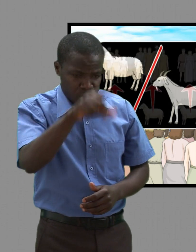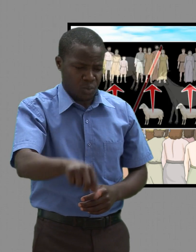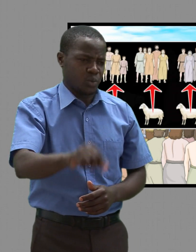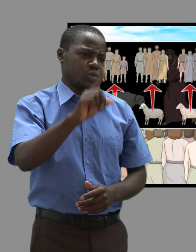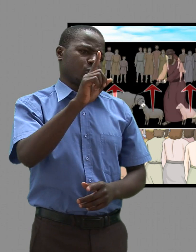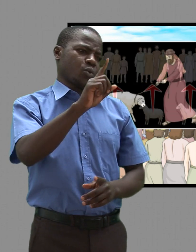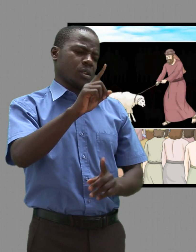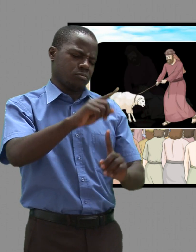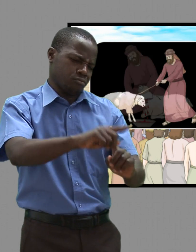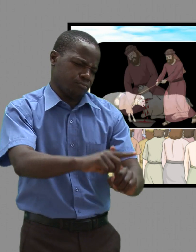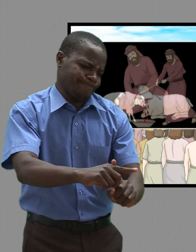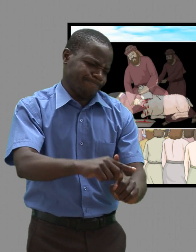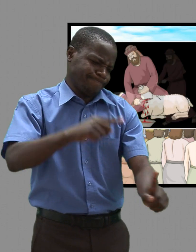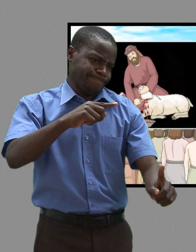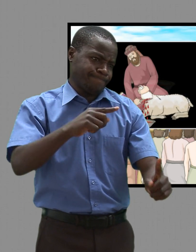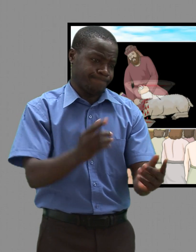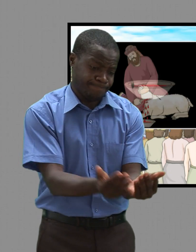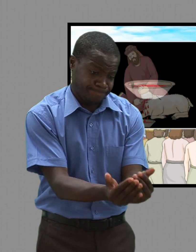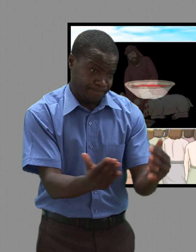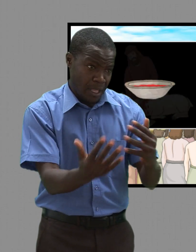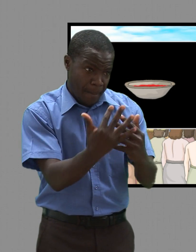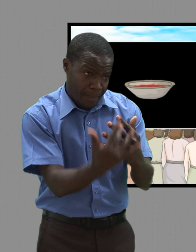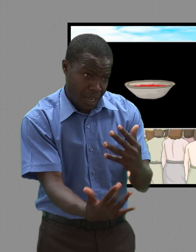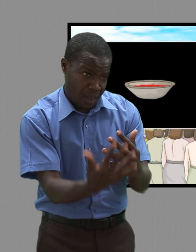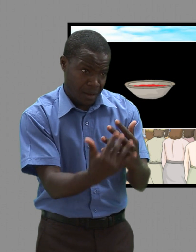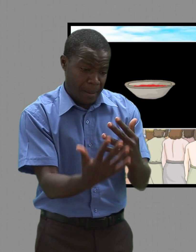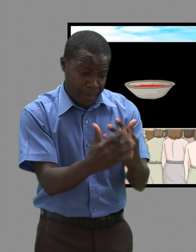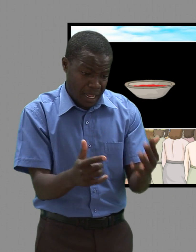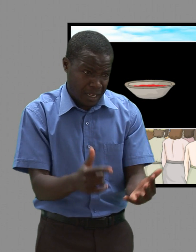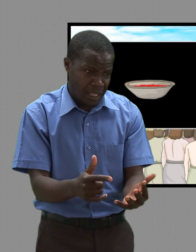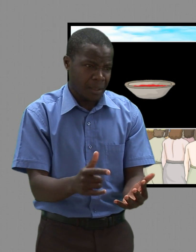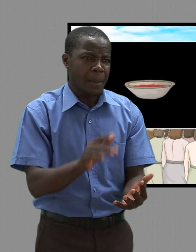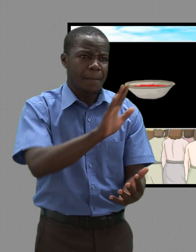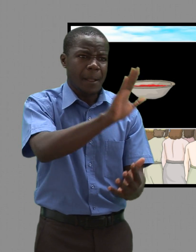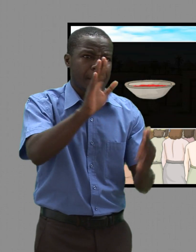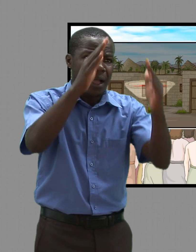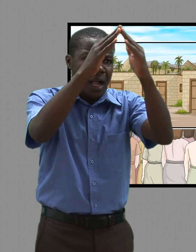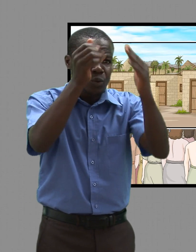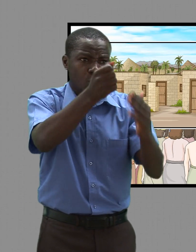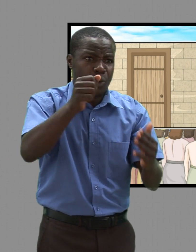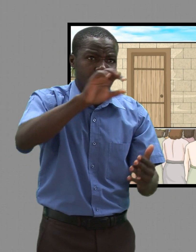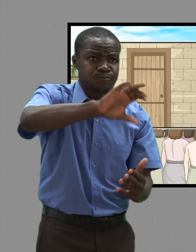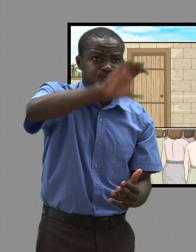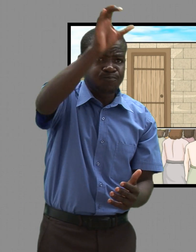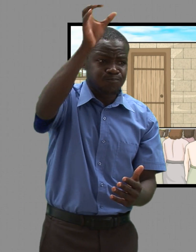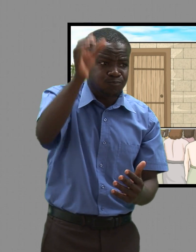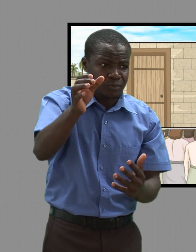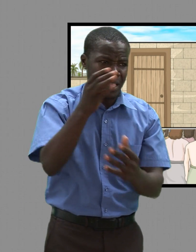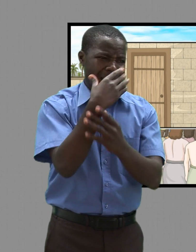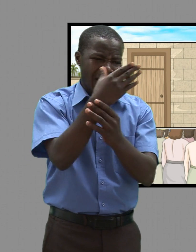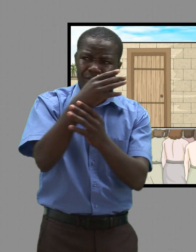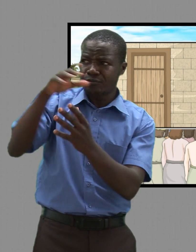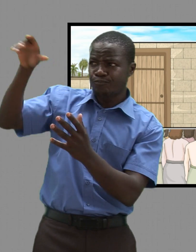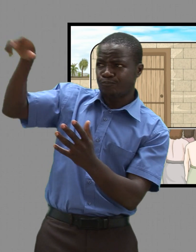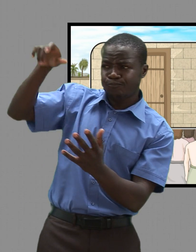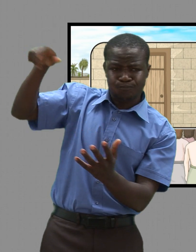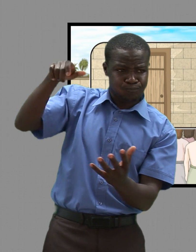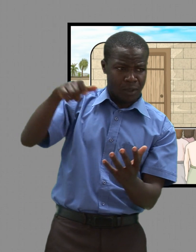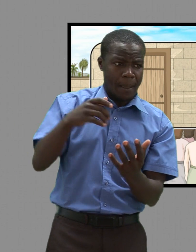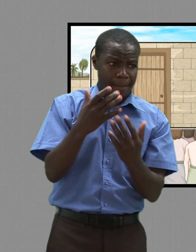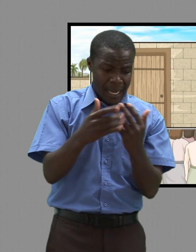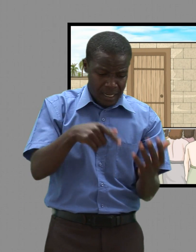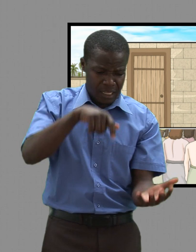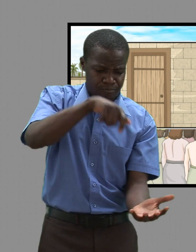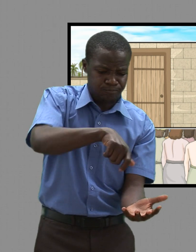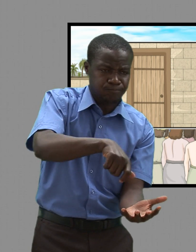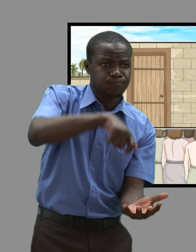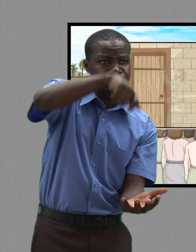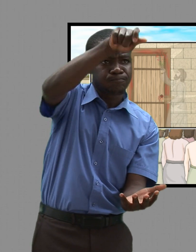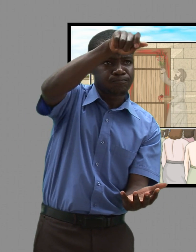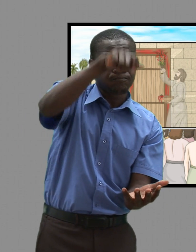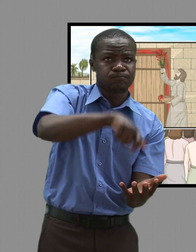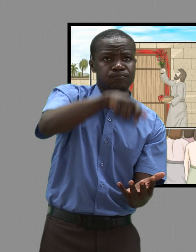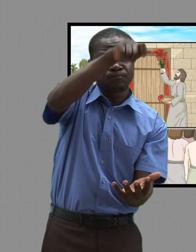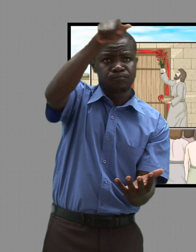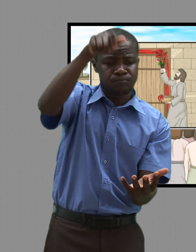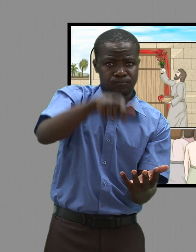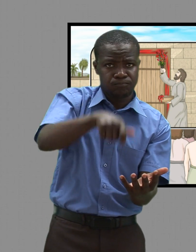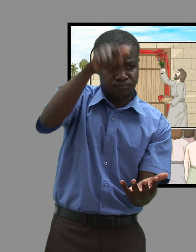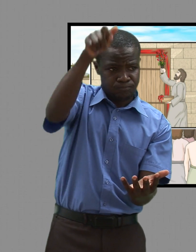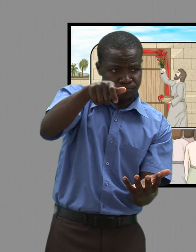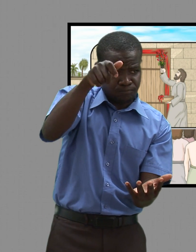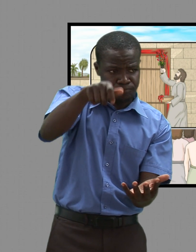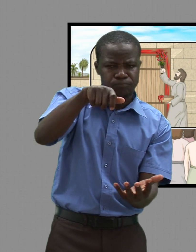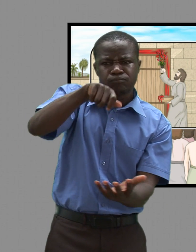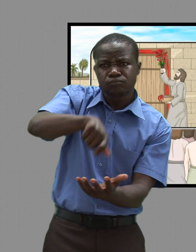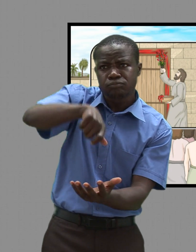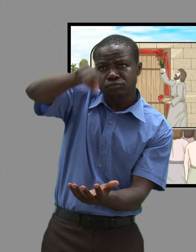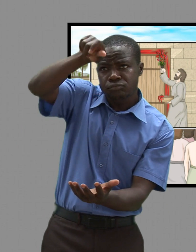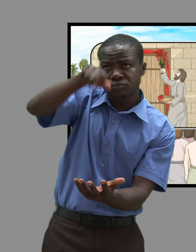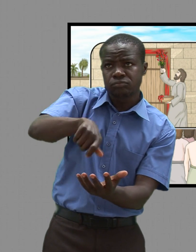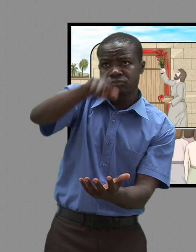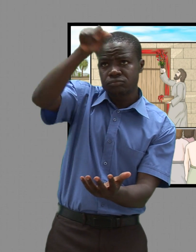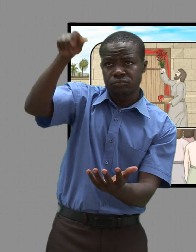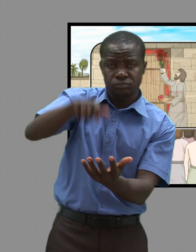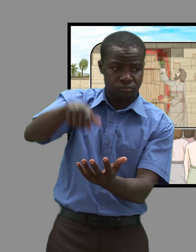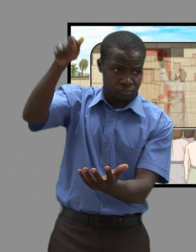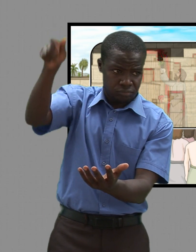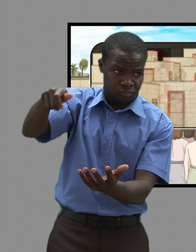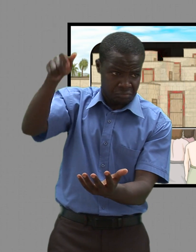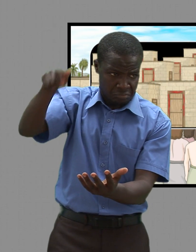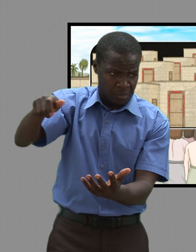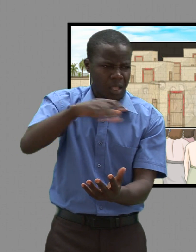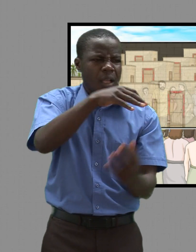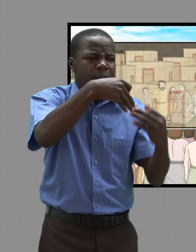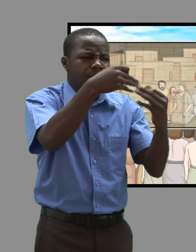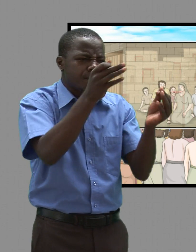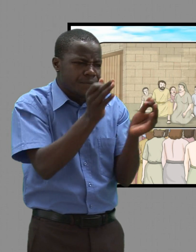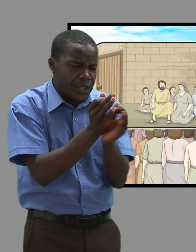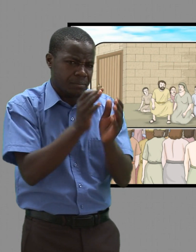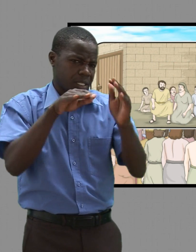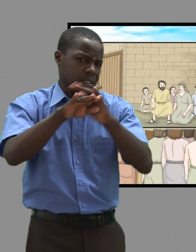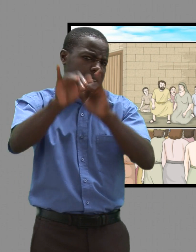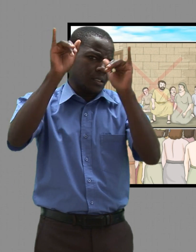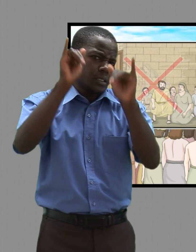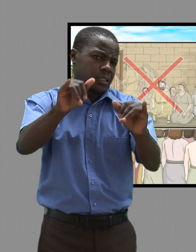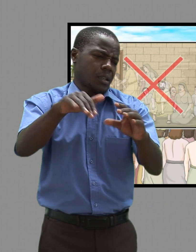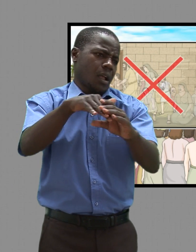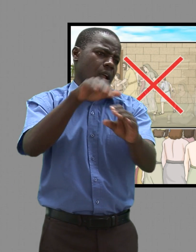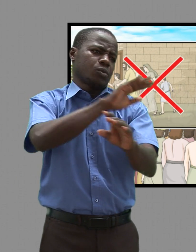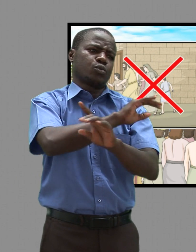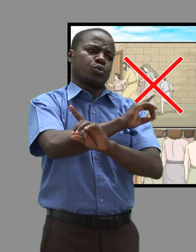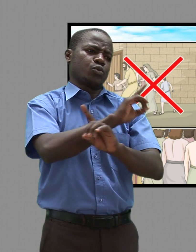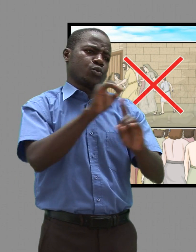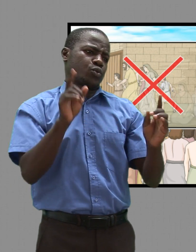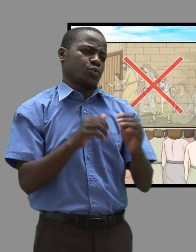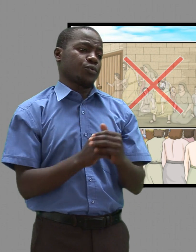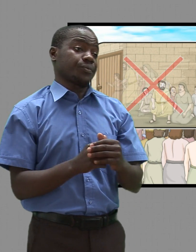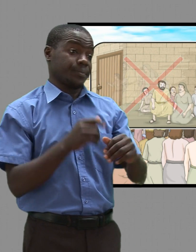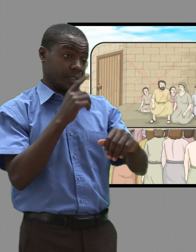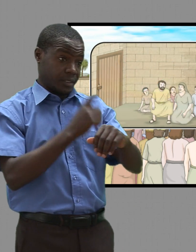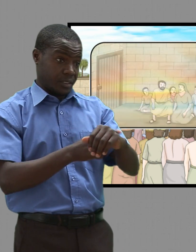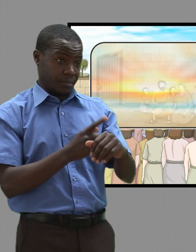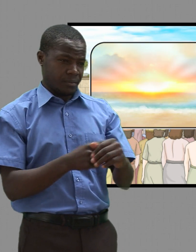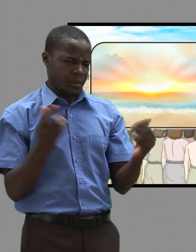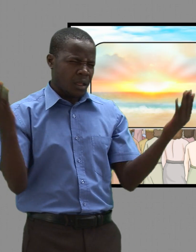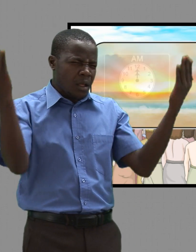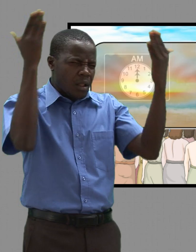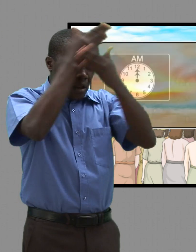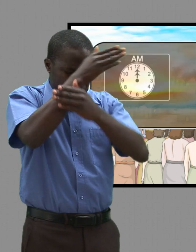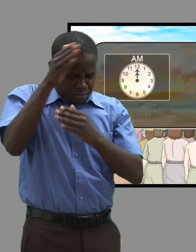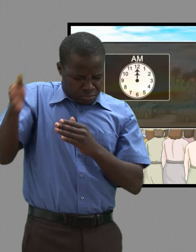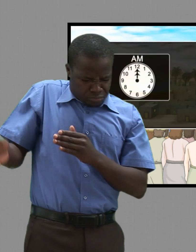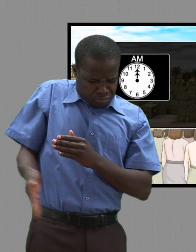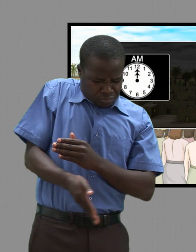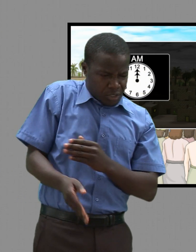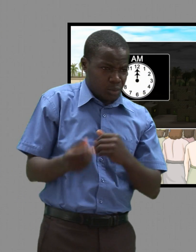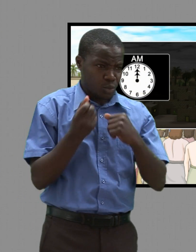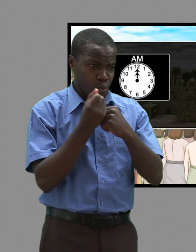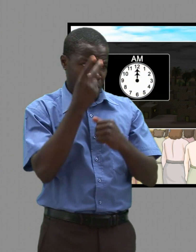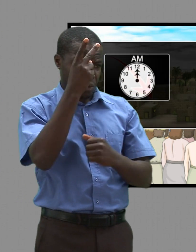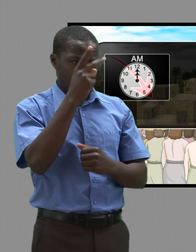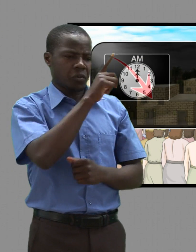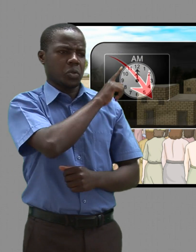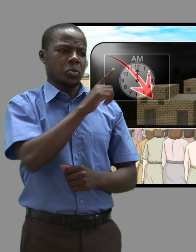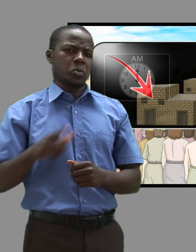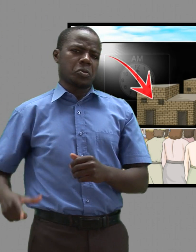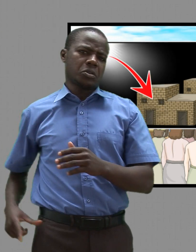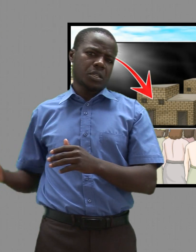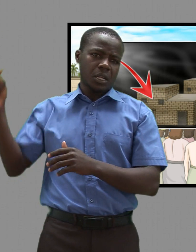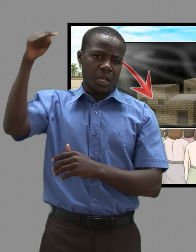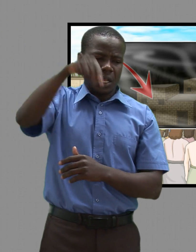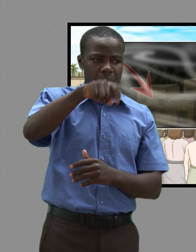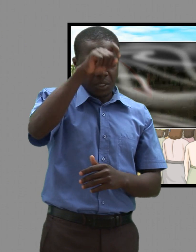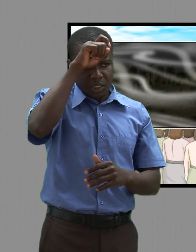Take a cluster of hyssop, dip it into the blood in the basin, and brush the blood on the top and sides of the doorframe. None of you shall go out the door of his house until morning.